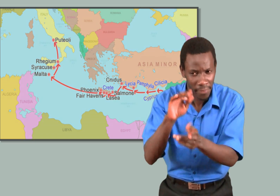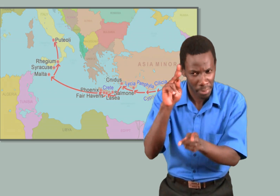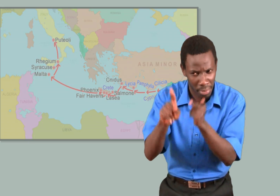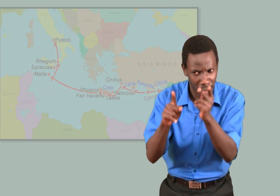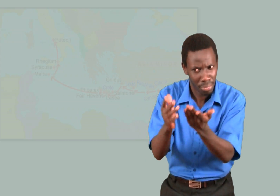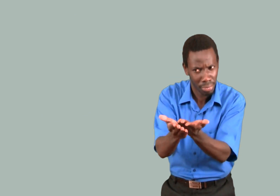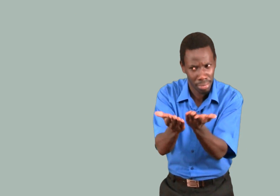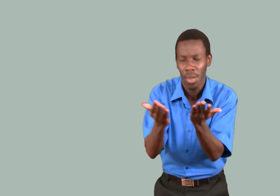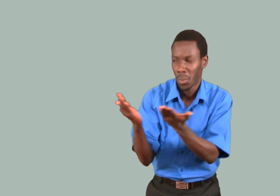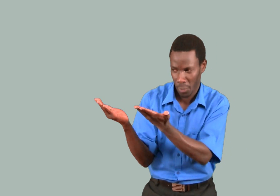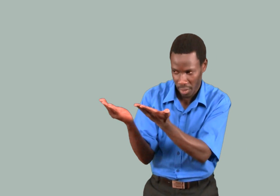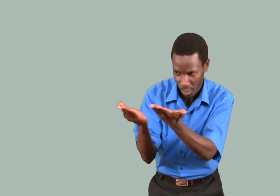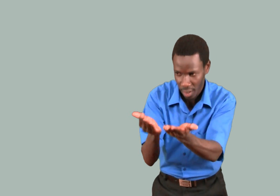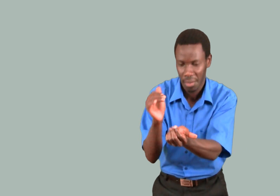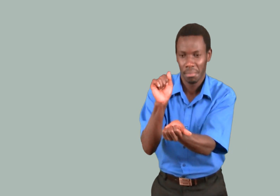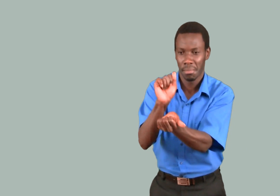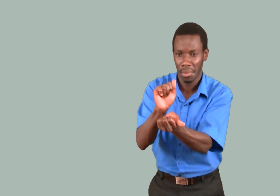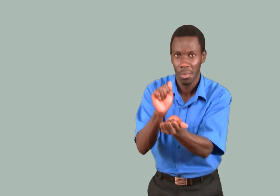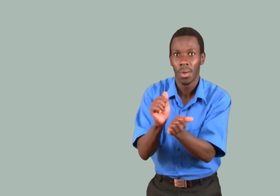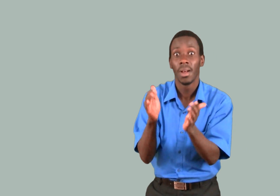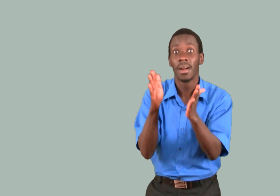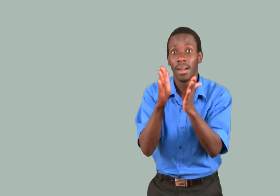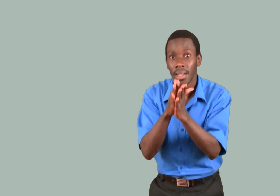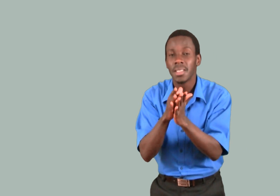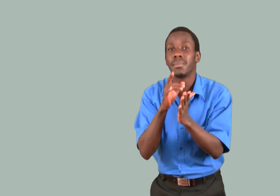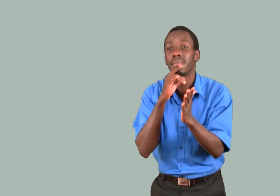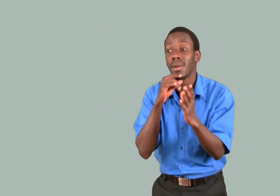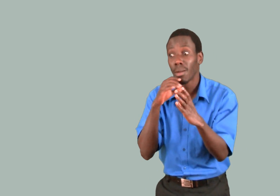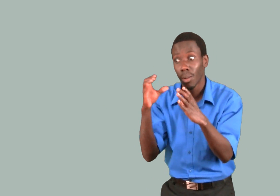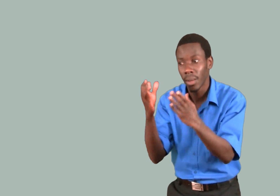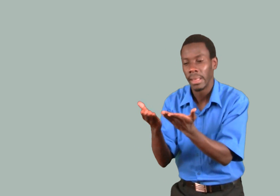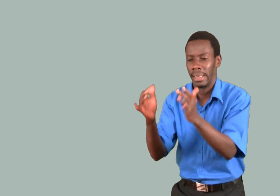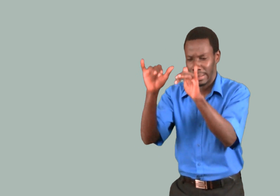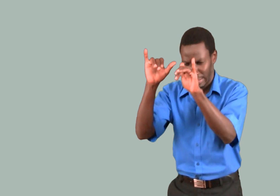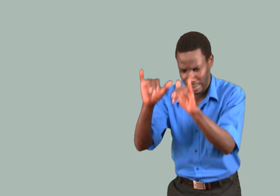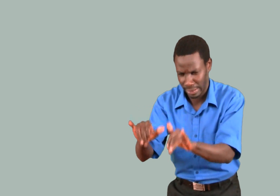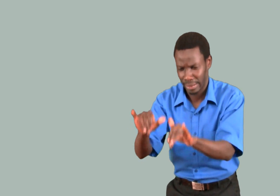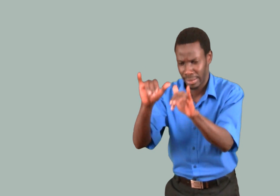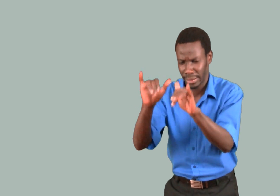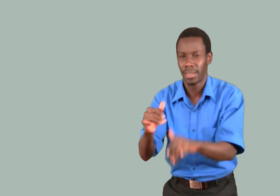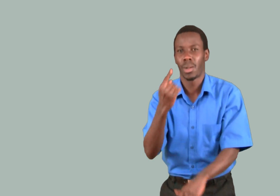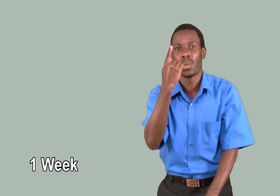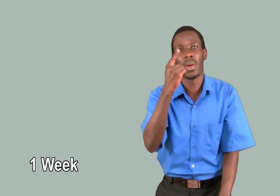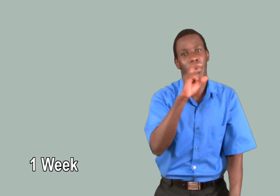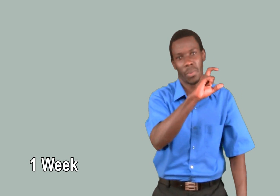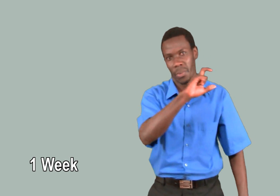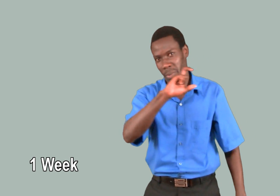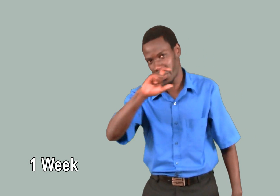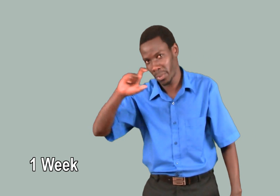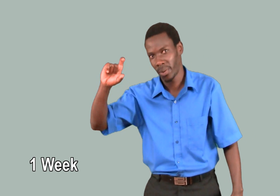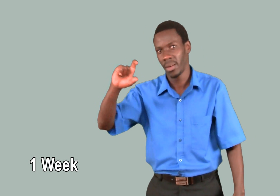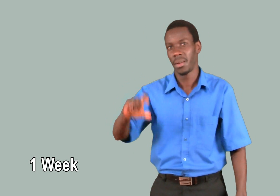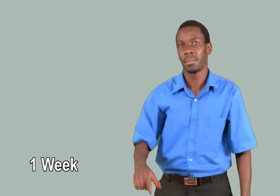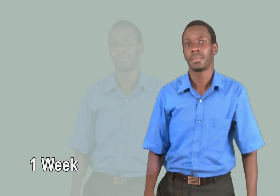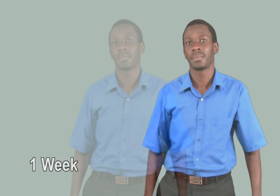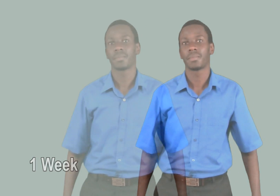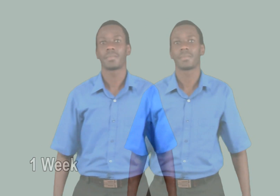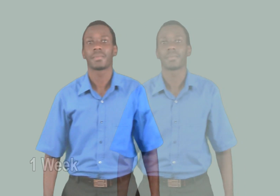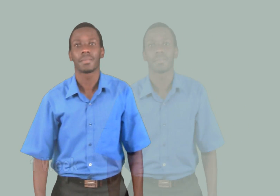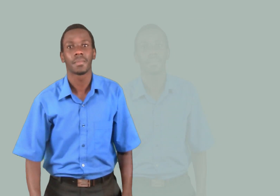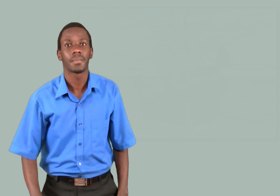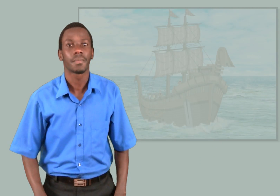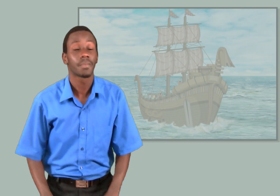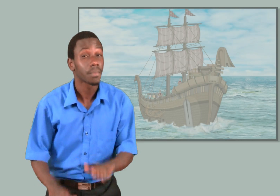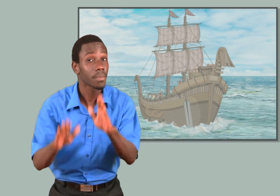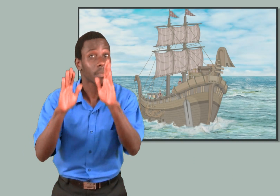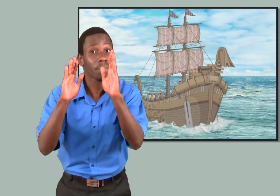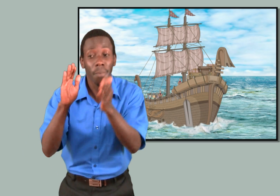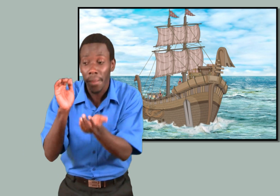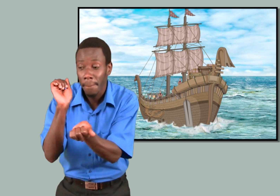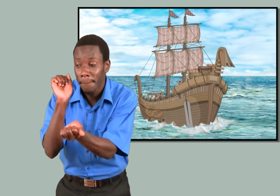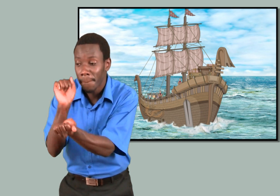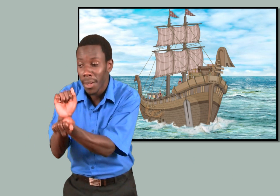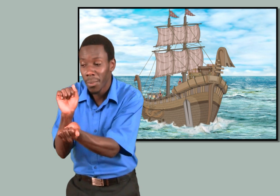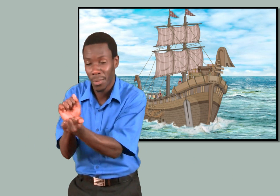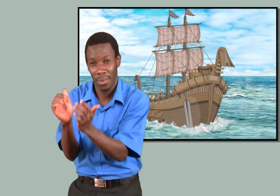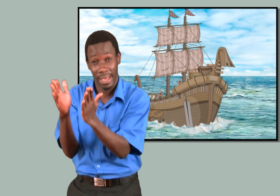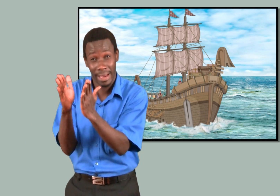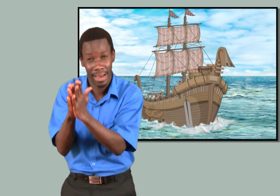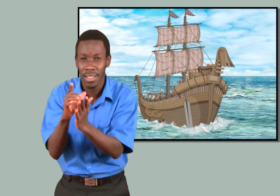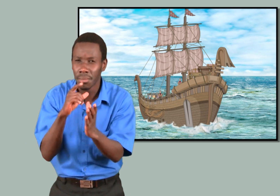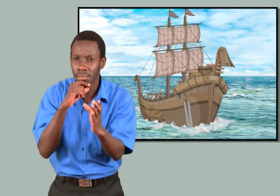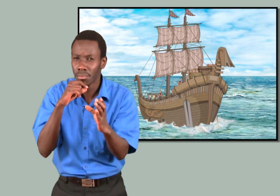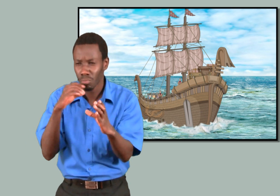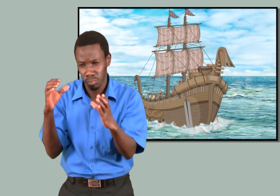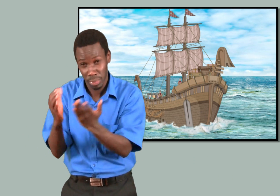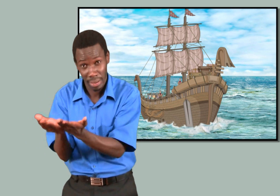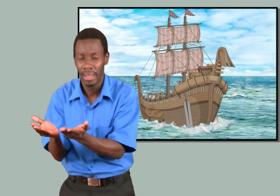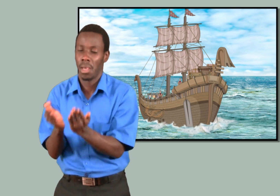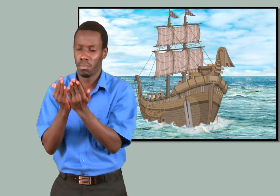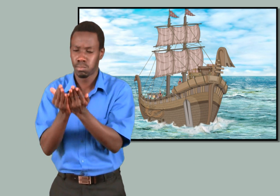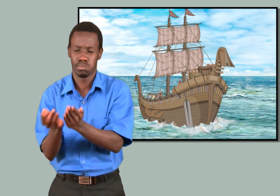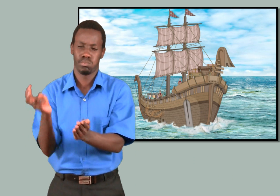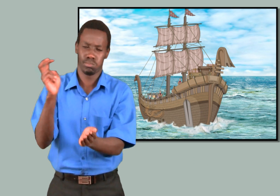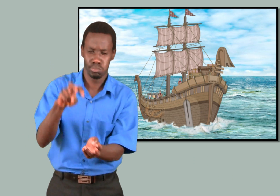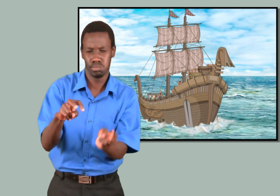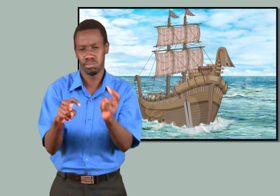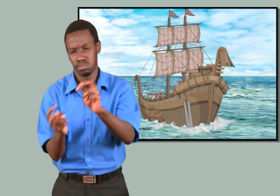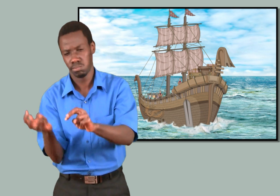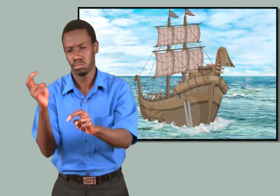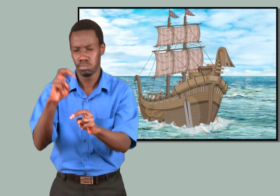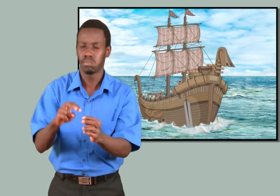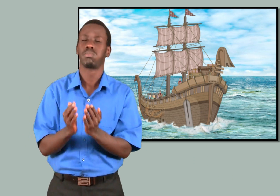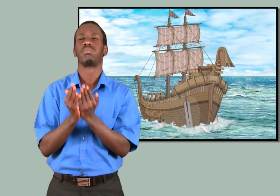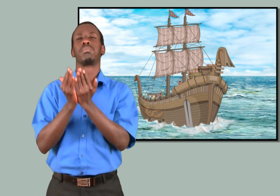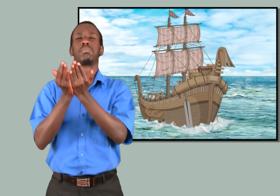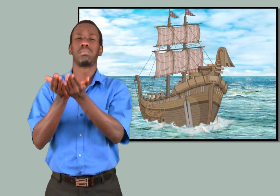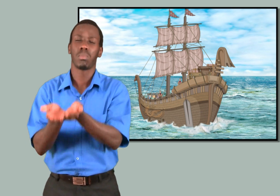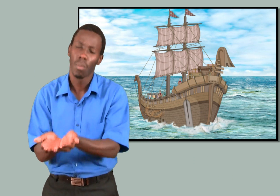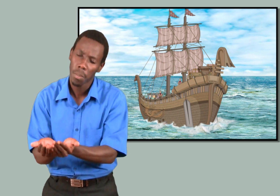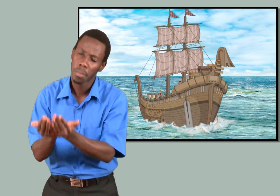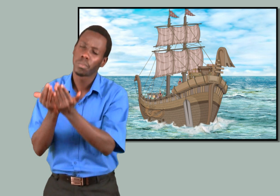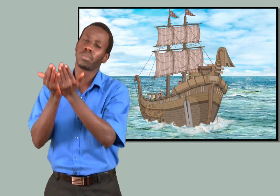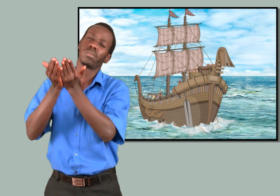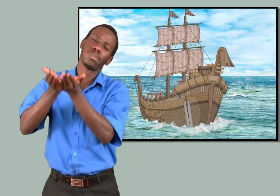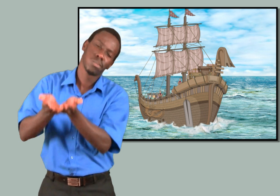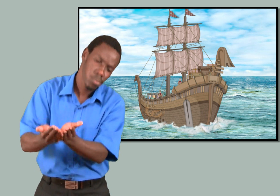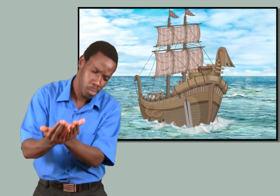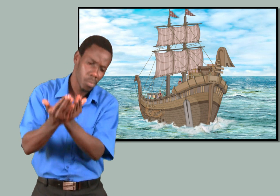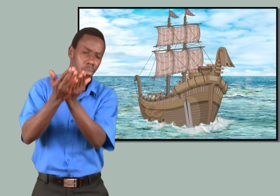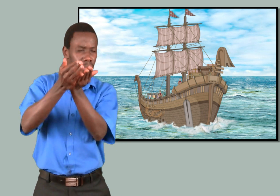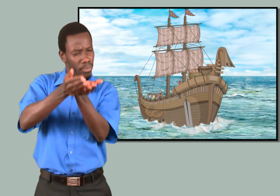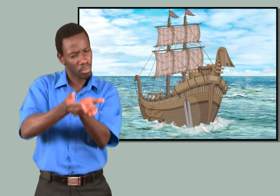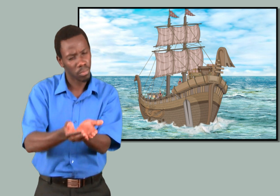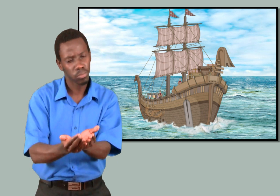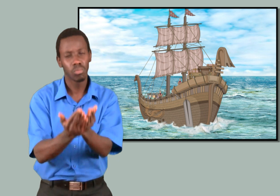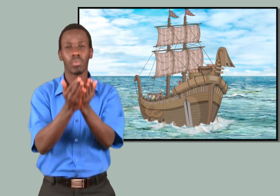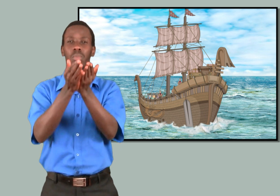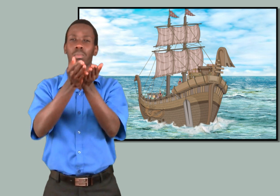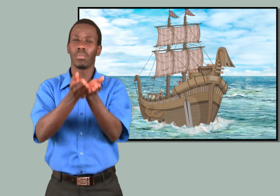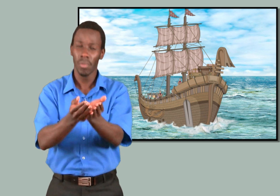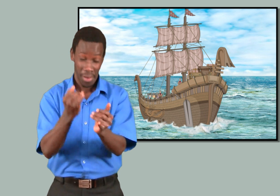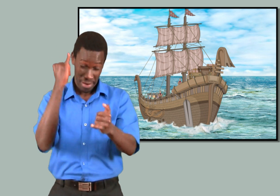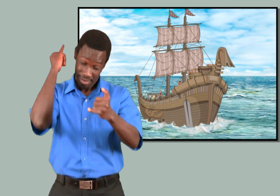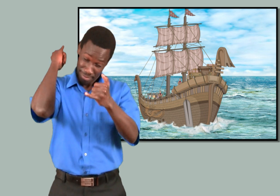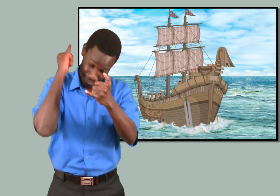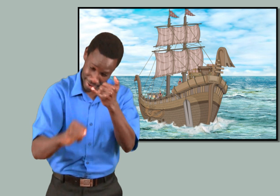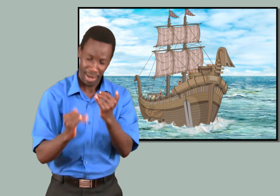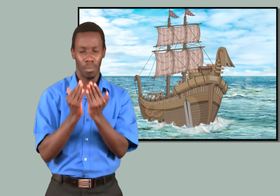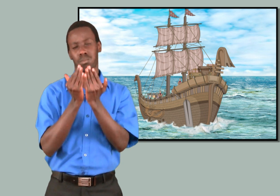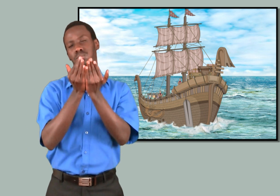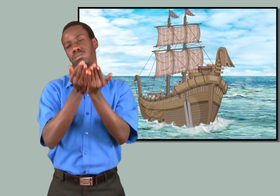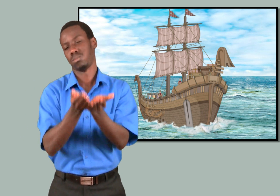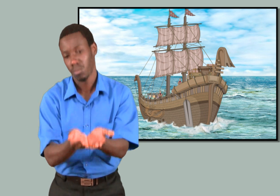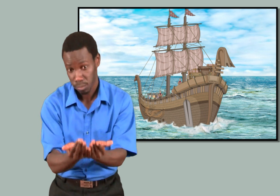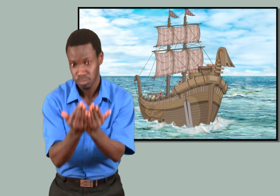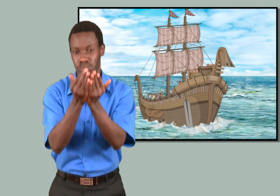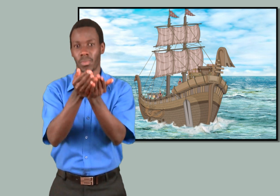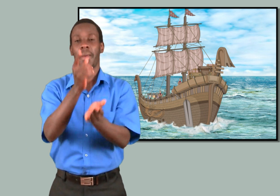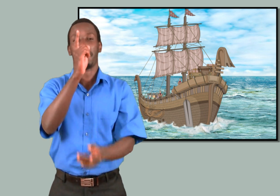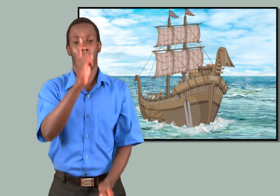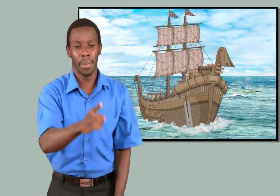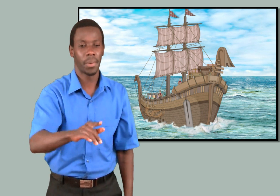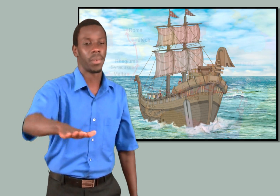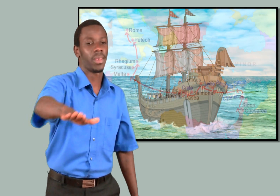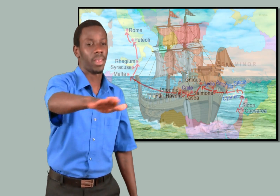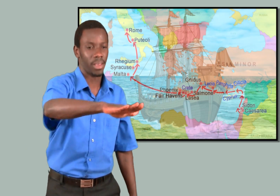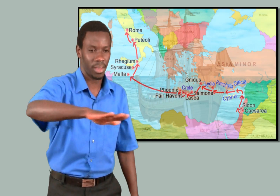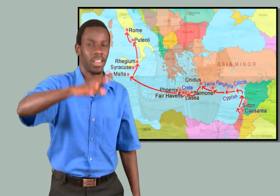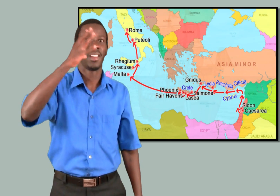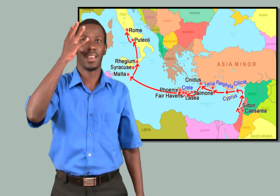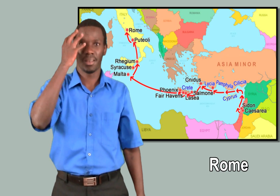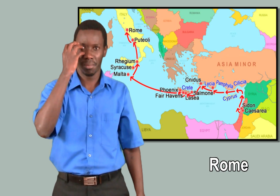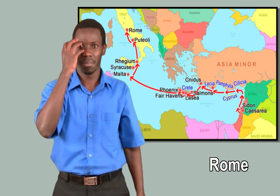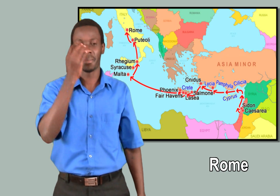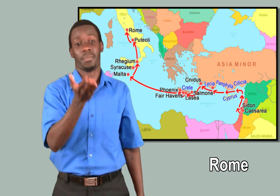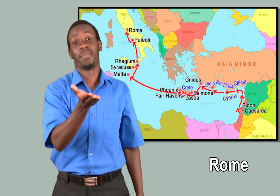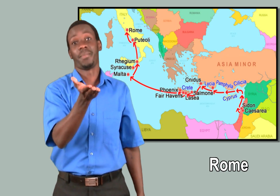There we found some brothers who invited us to spend the week with them.